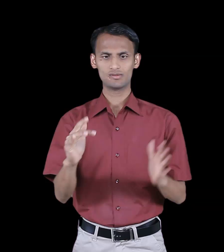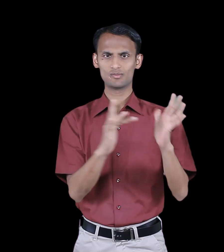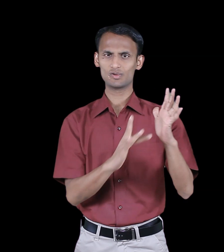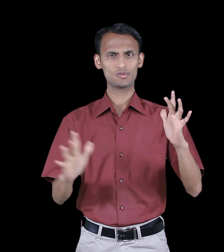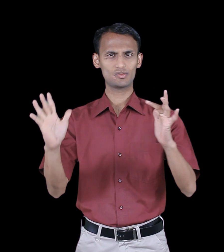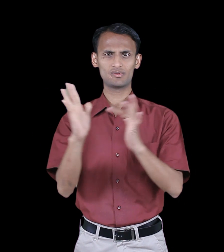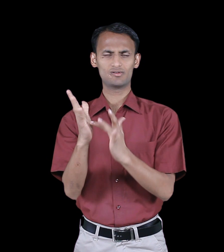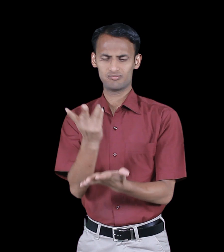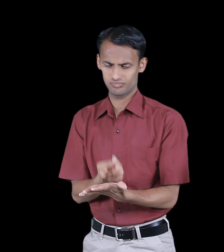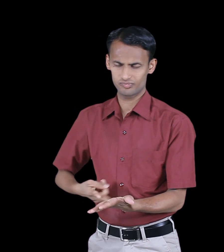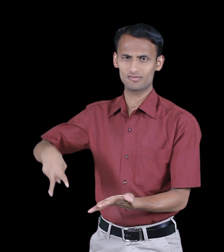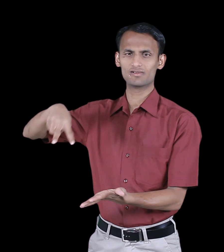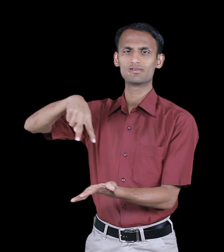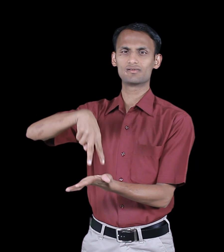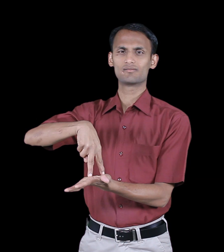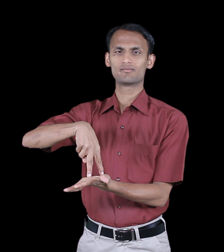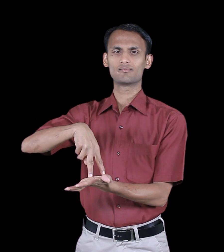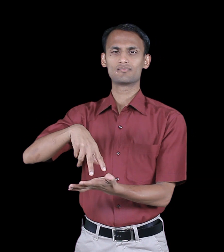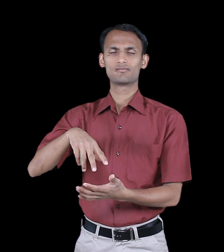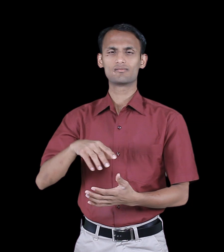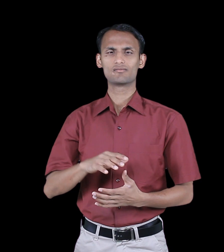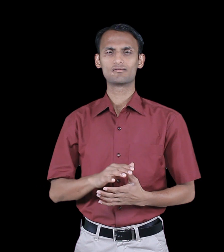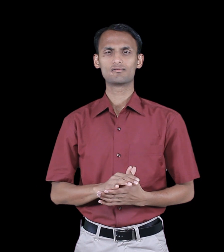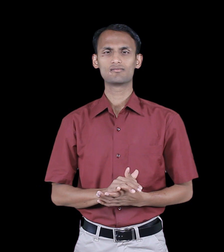Jesus' resurrection